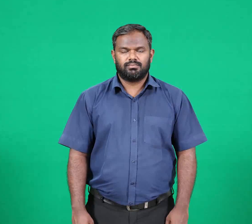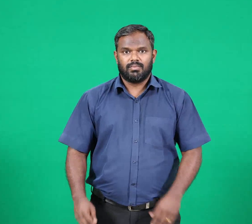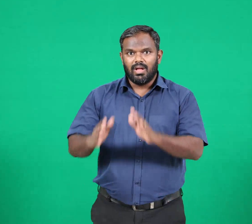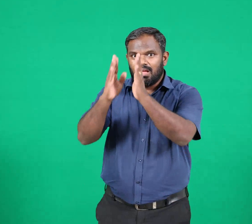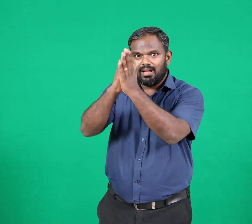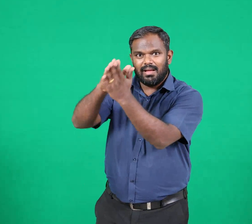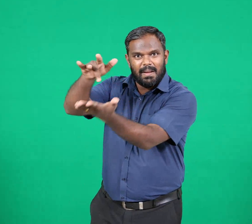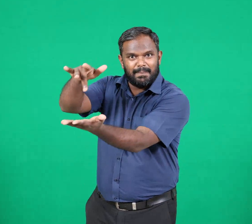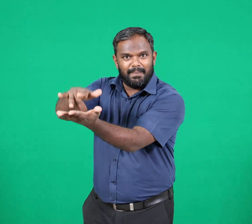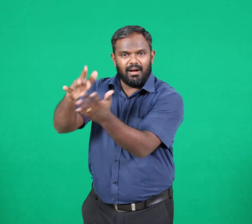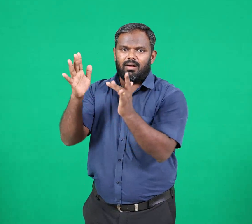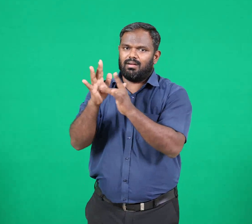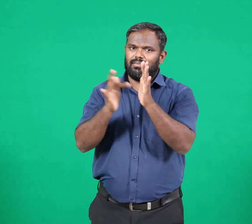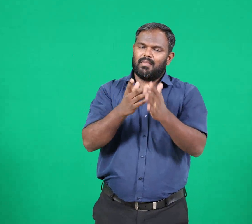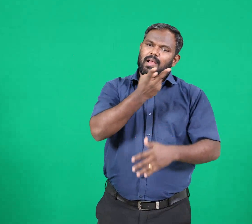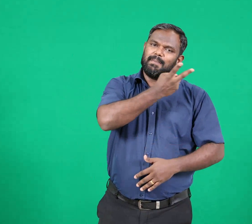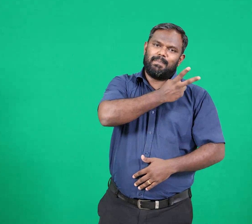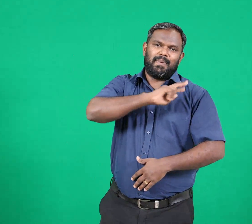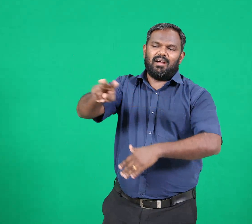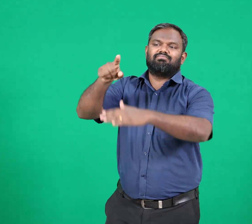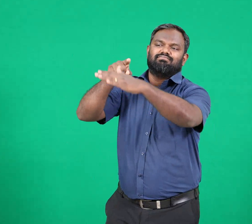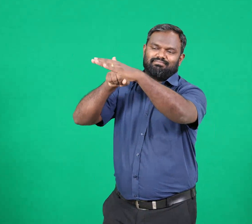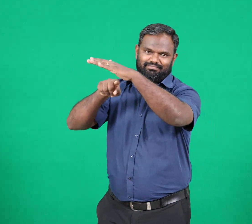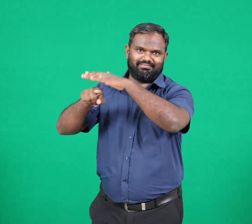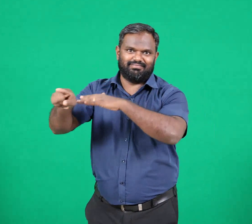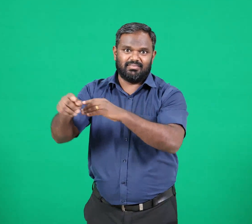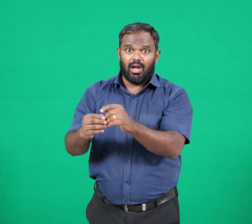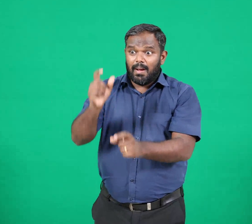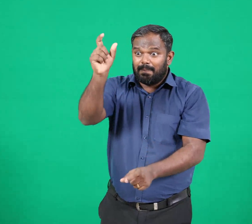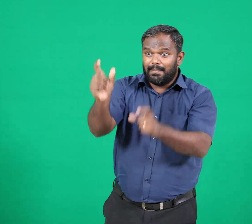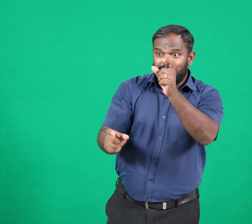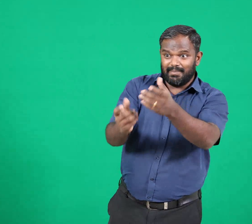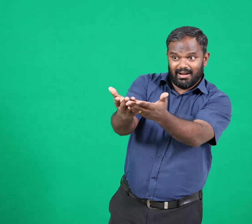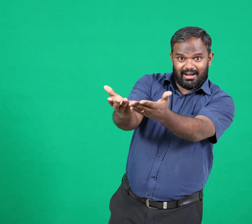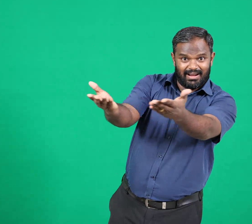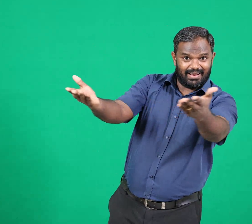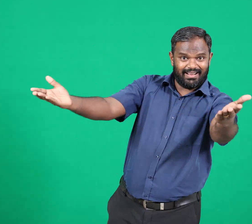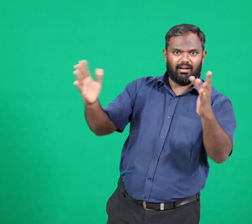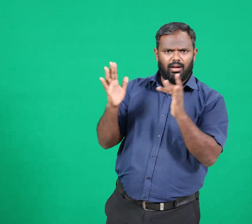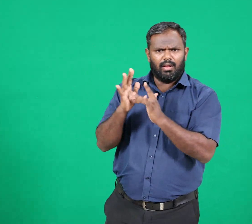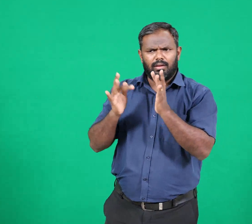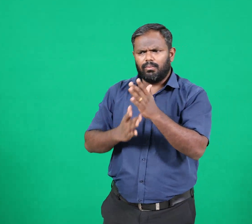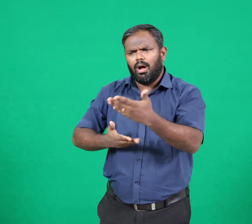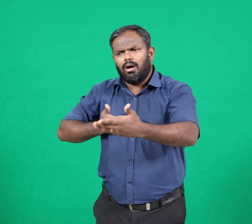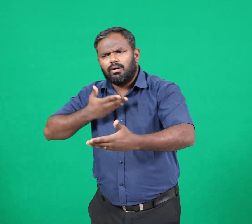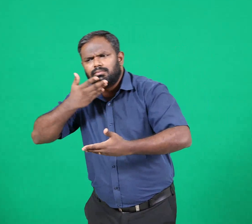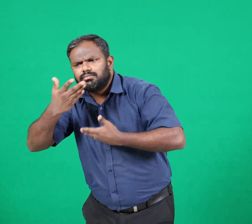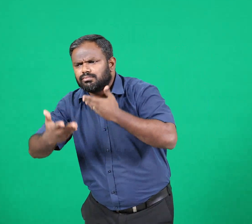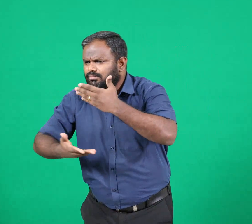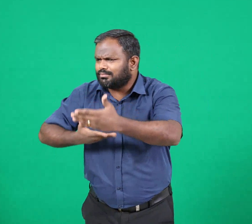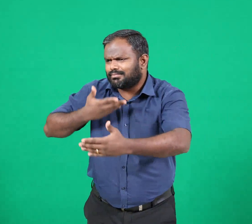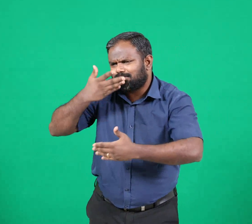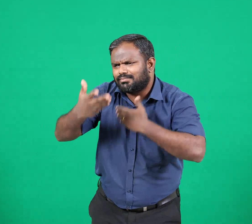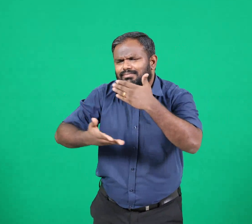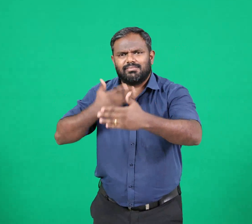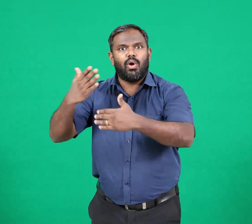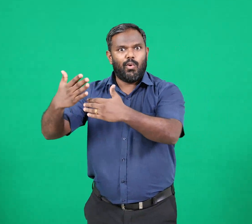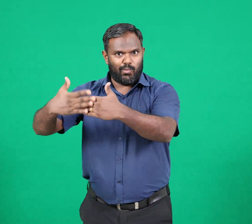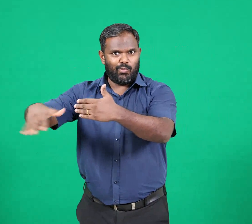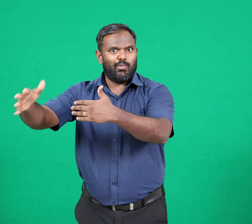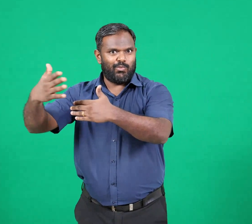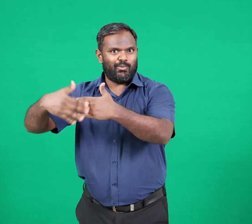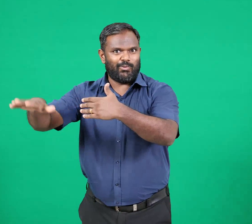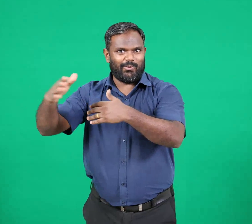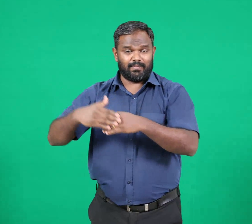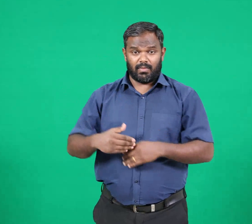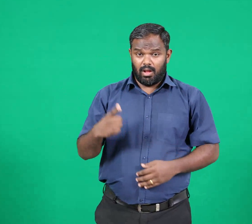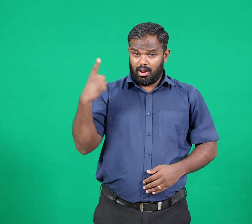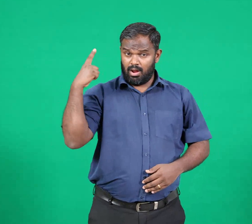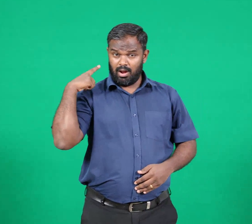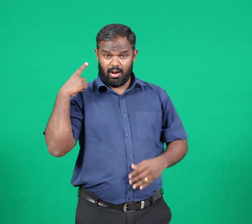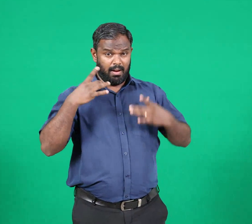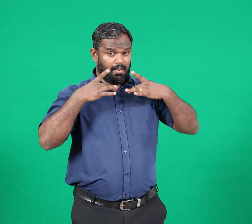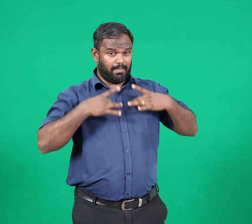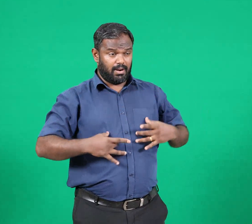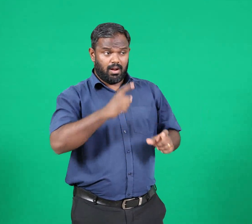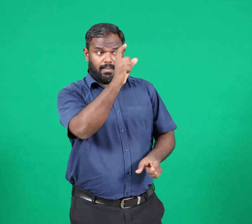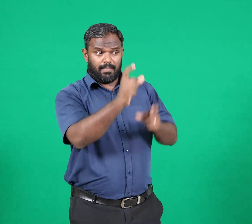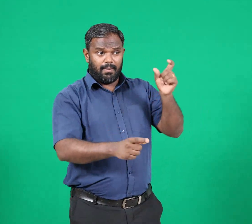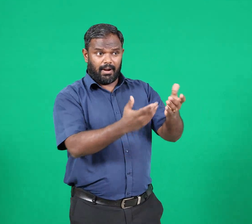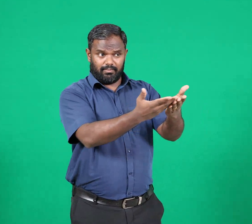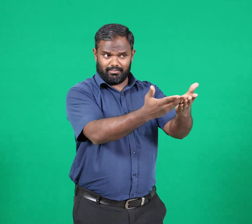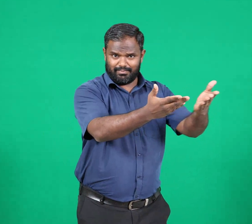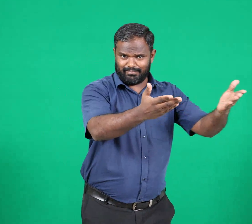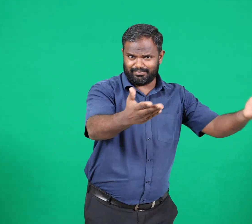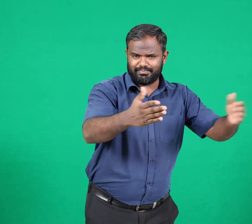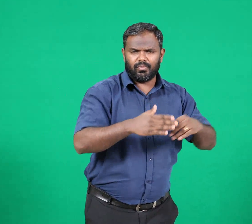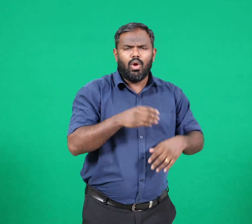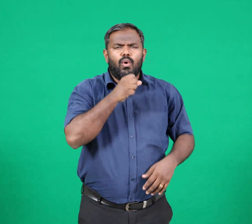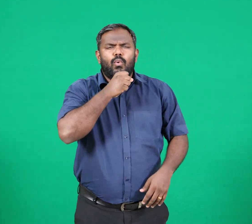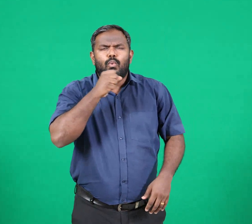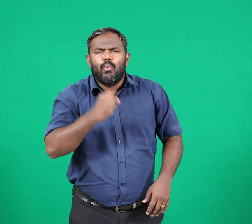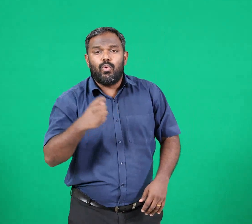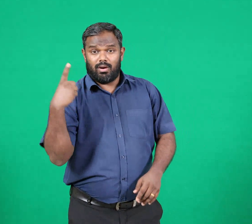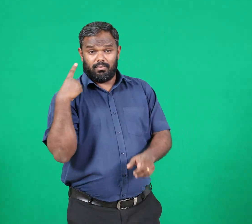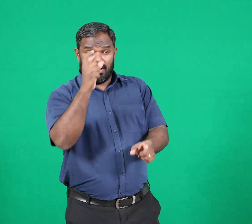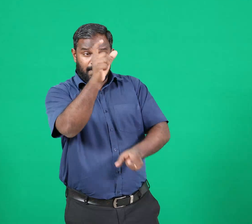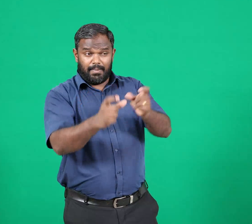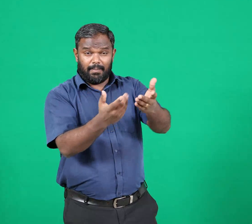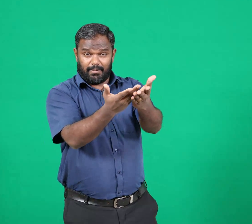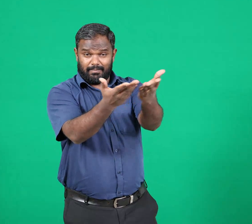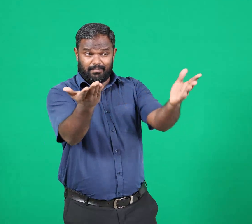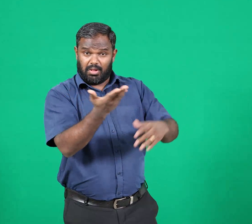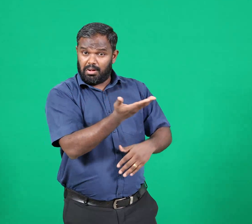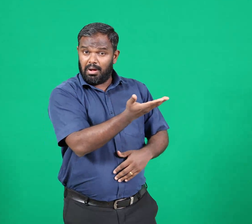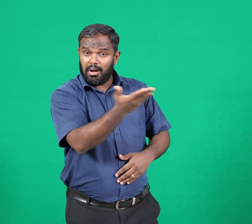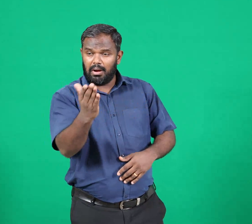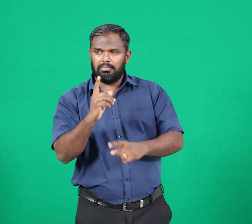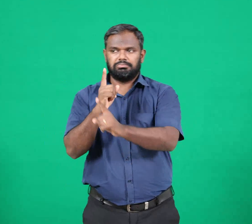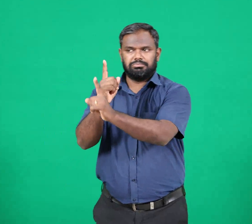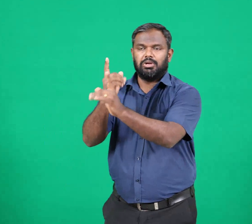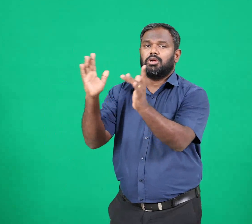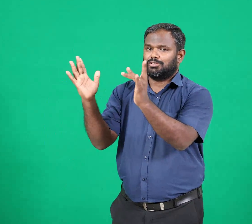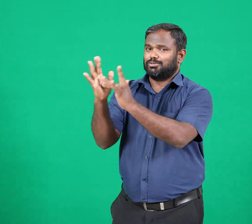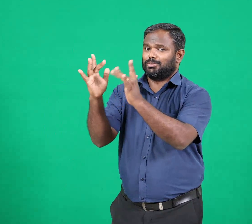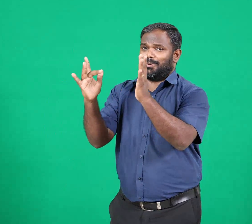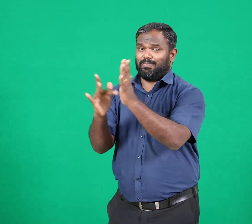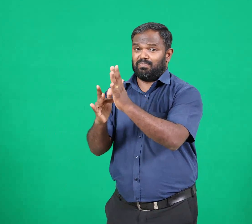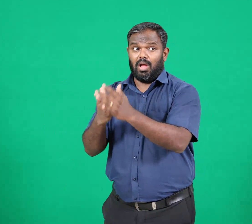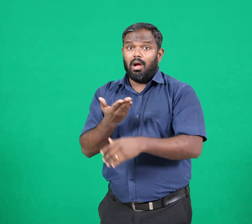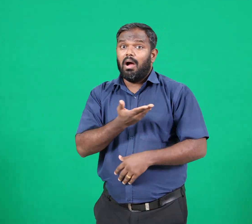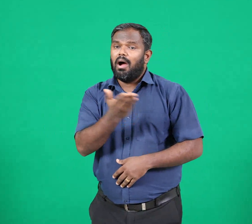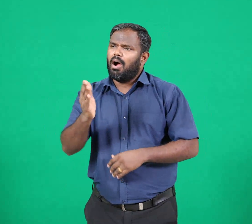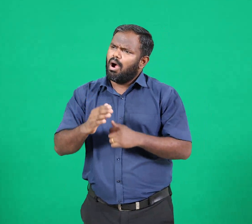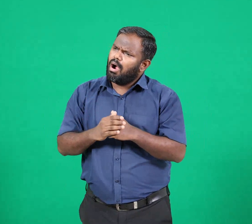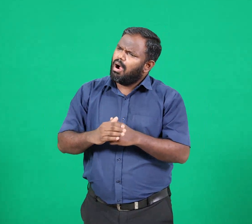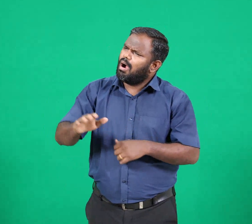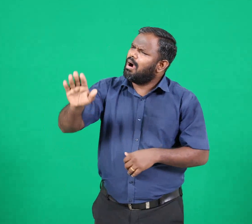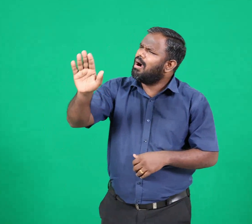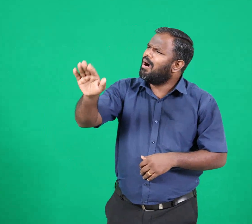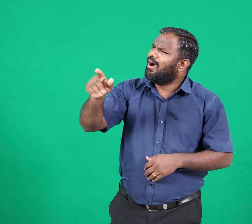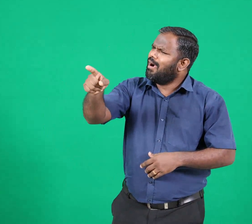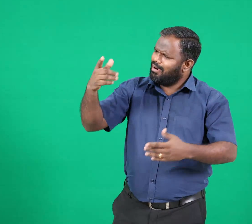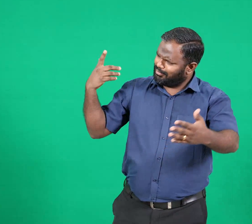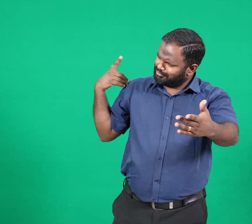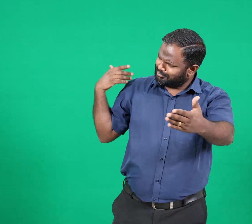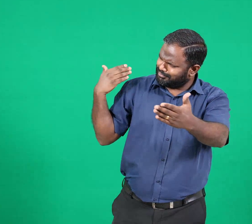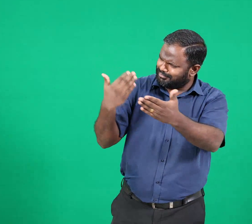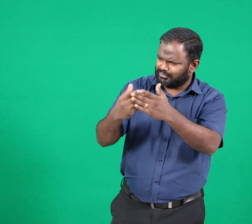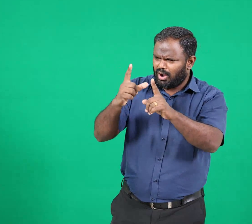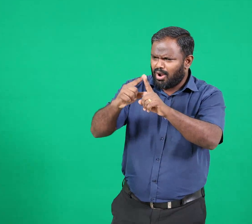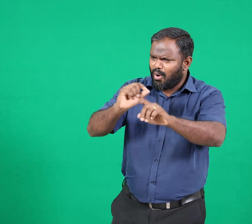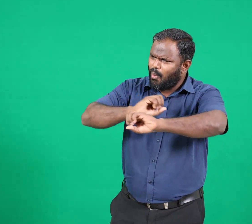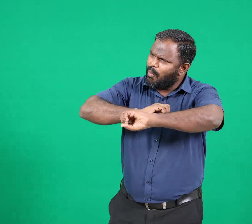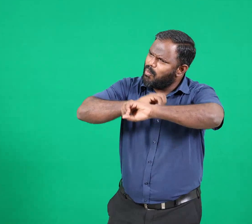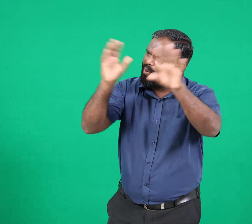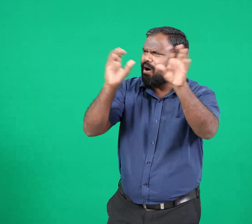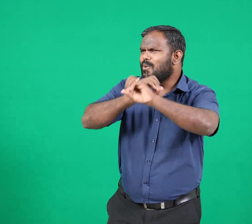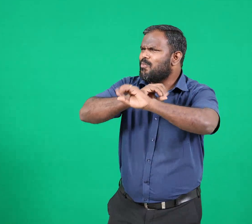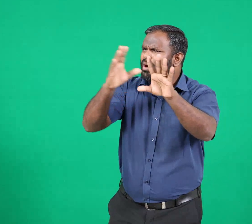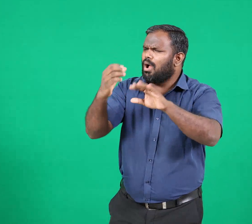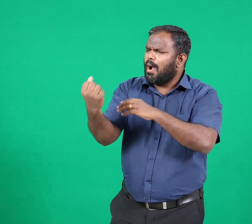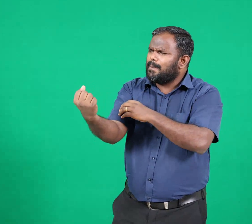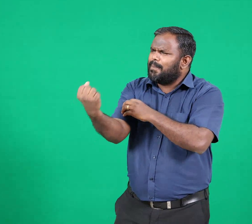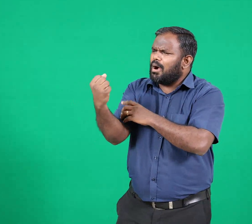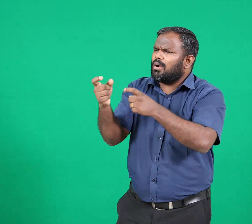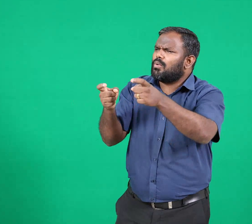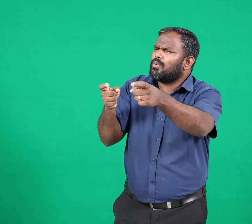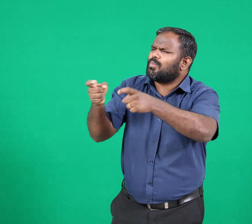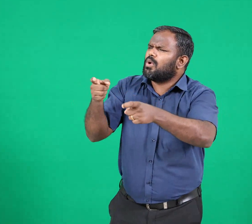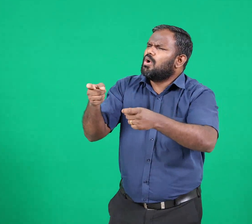When Jesus returned to the temple courts and began to teach, the chief priests and elders of the people came up to Him.